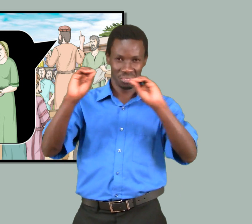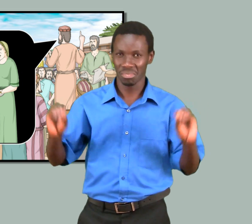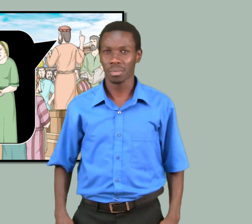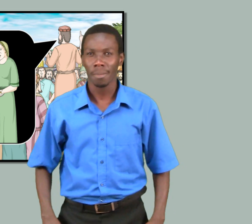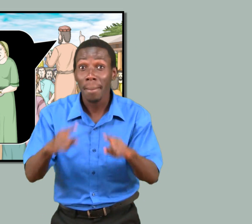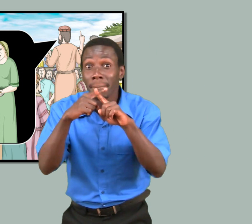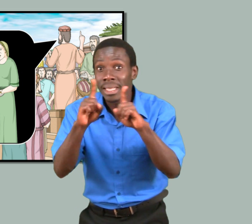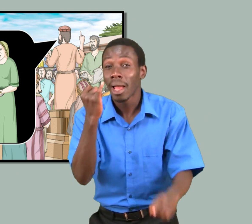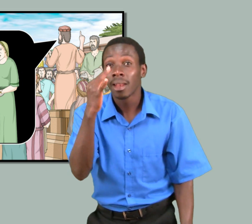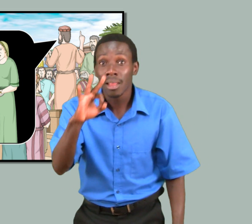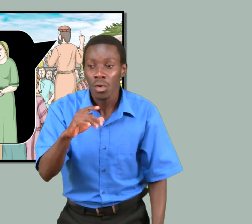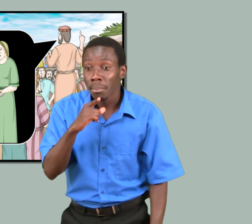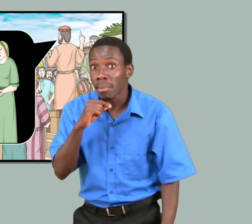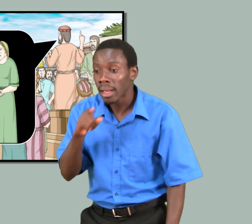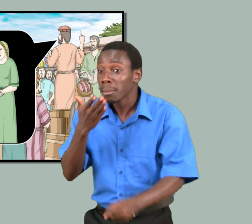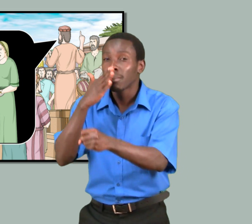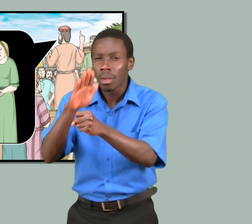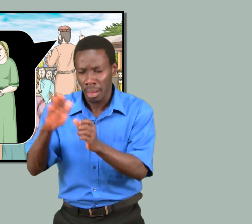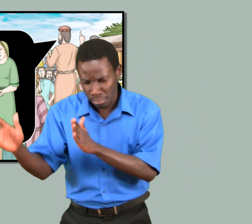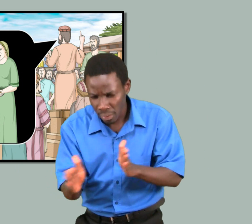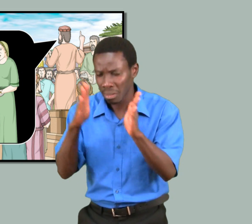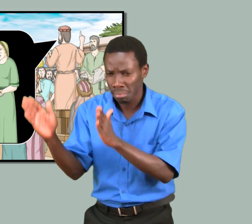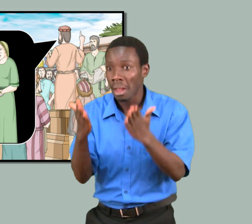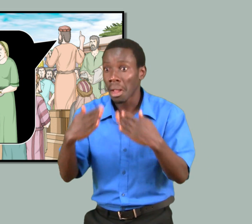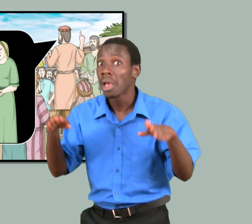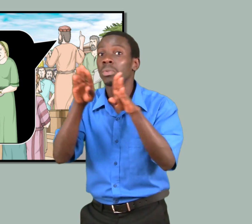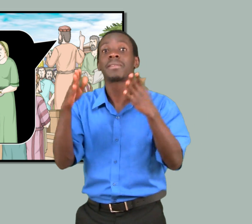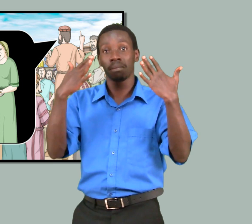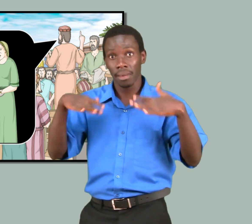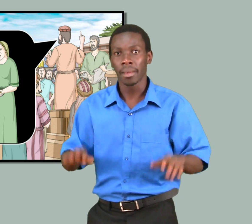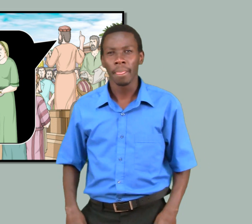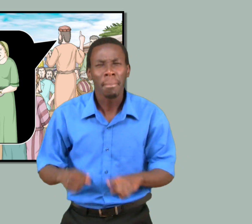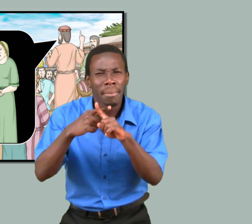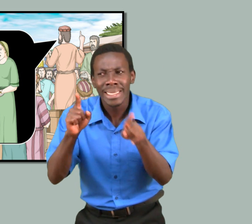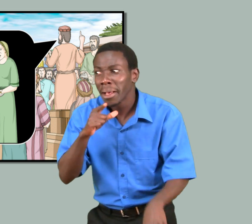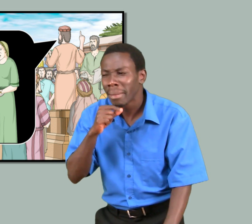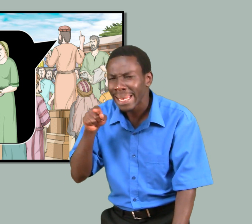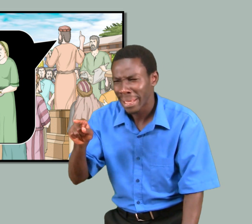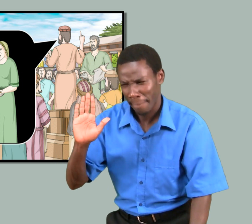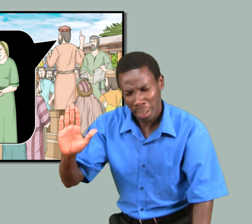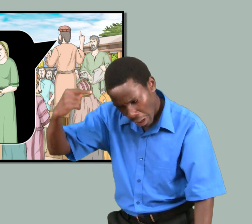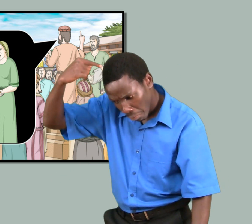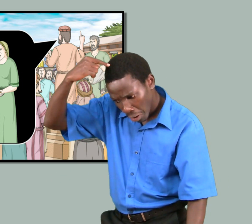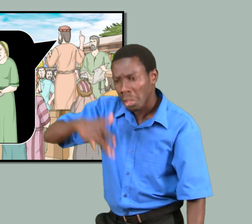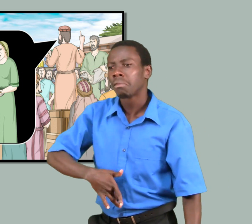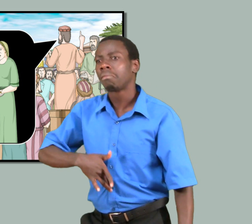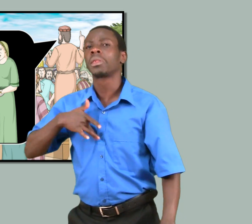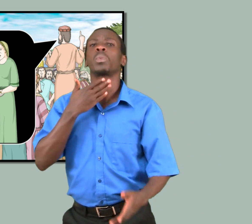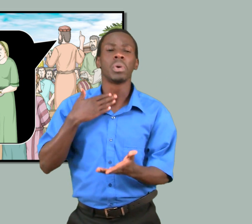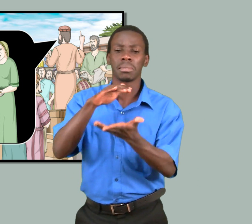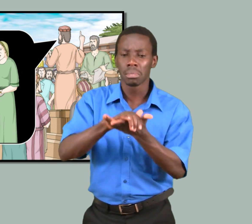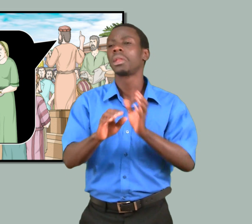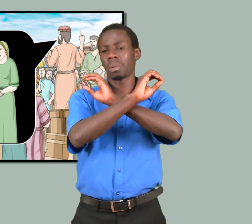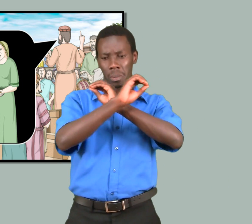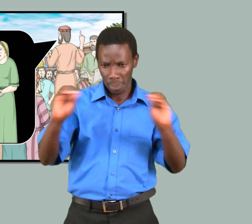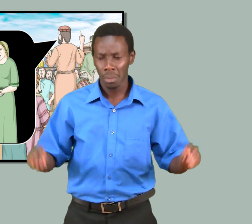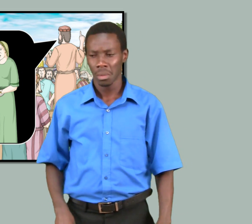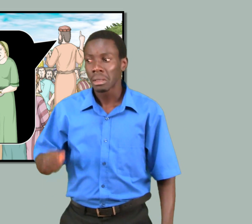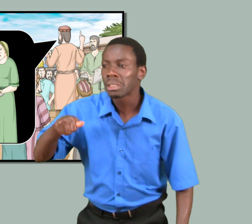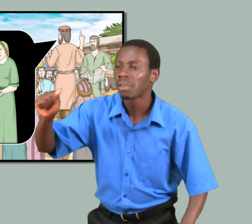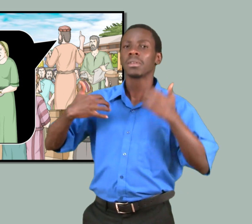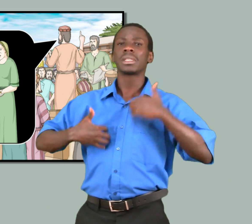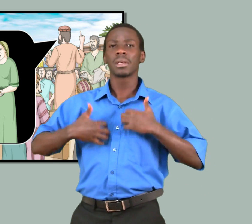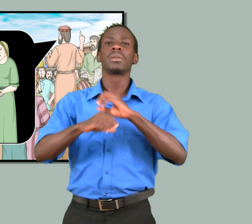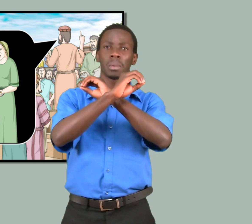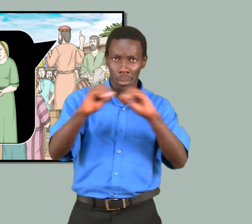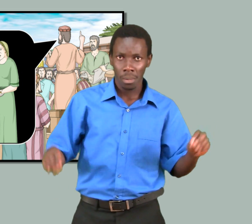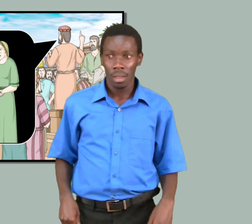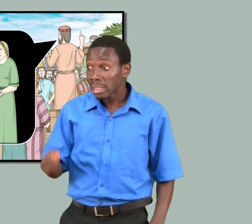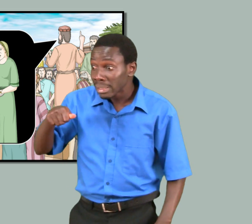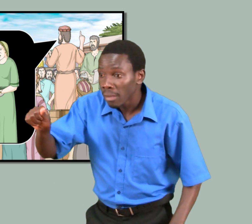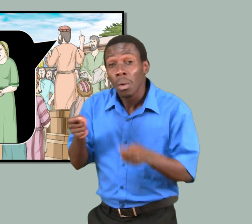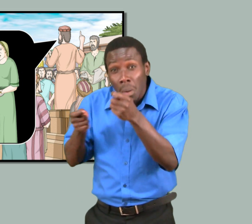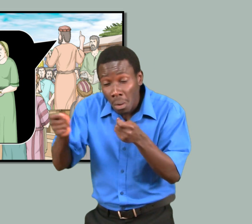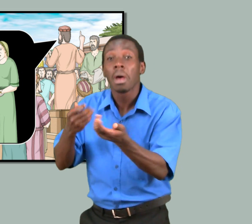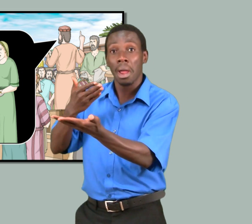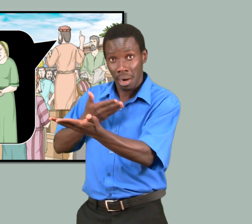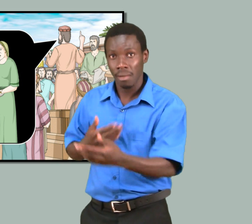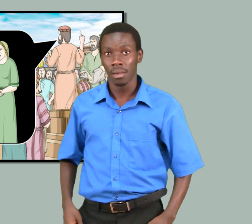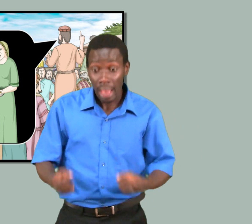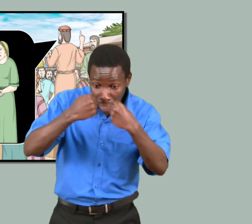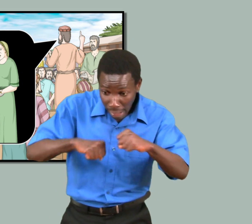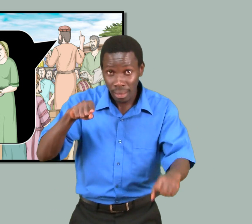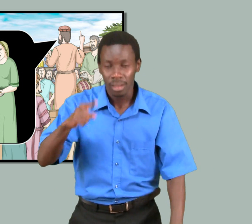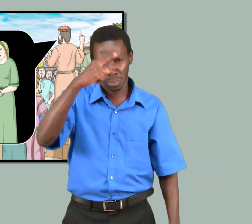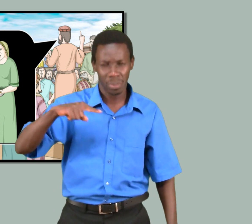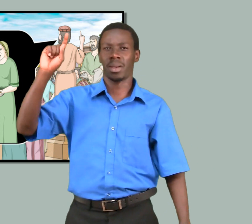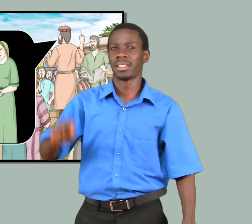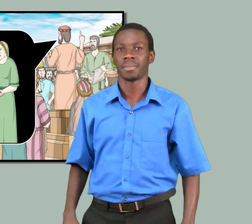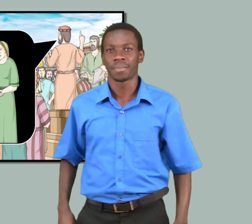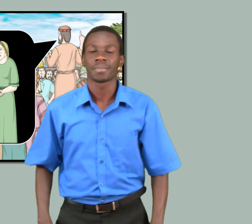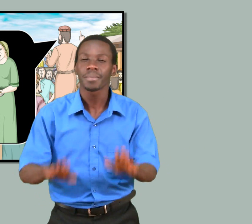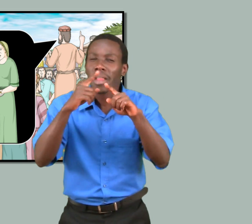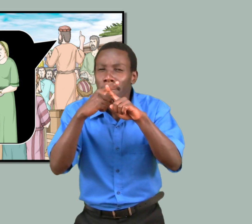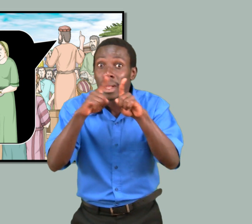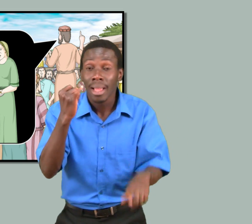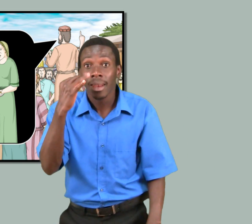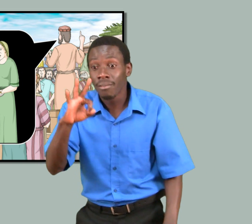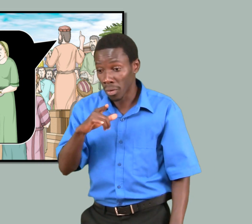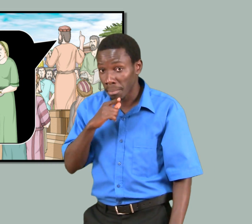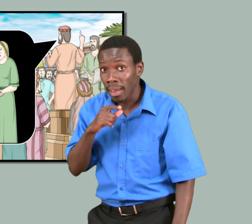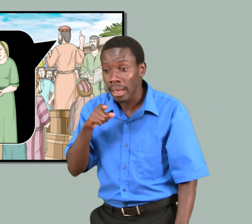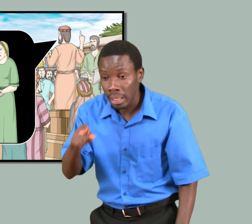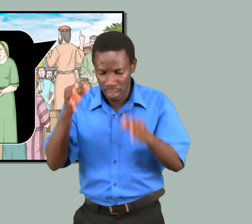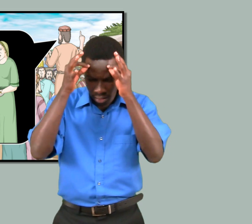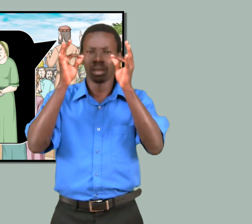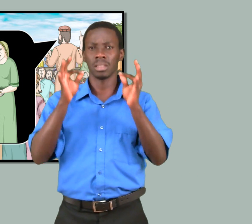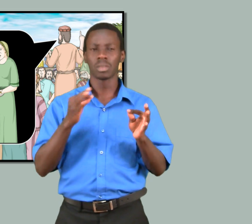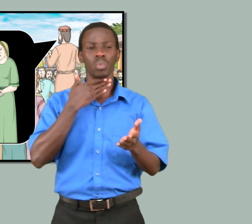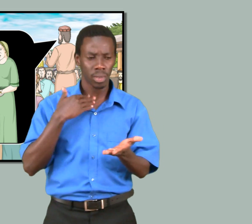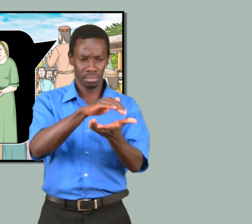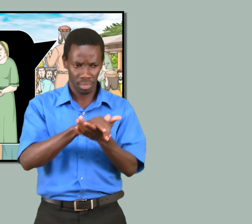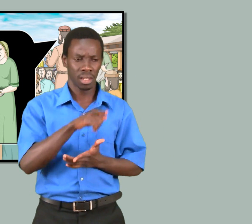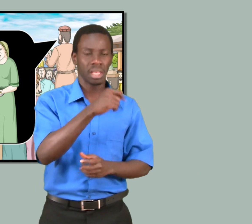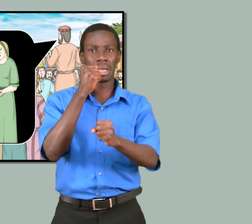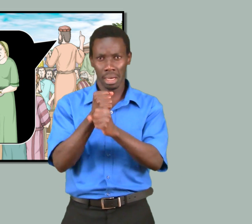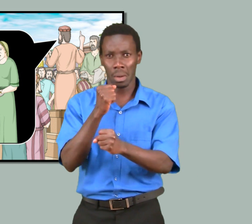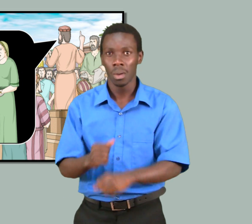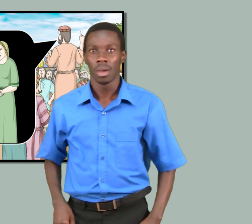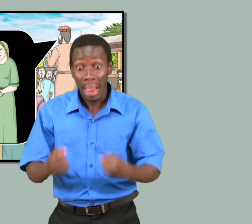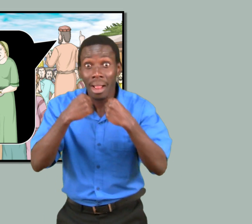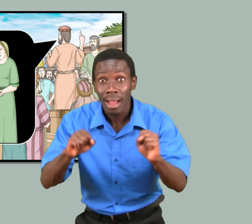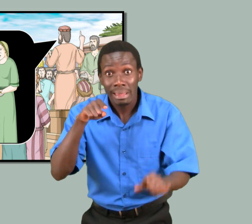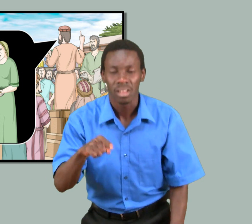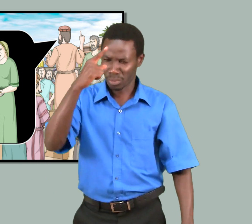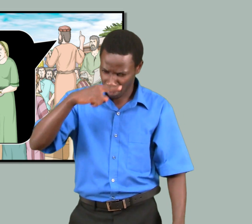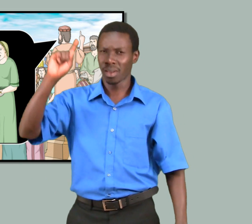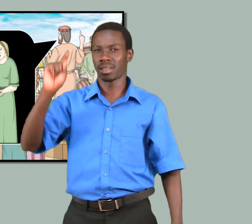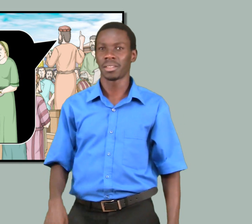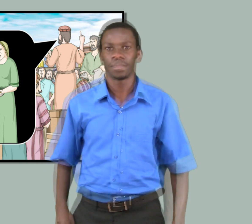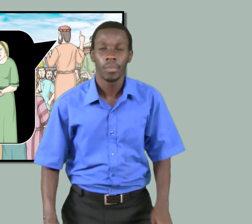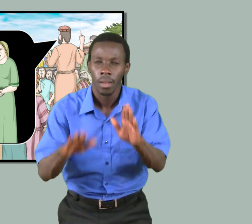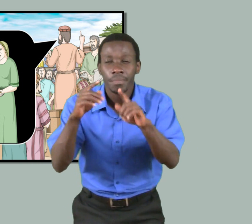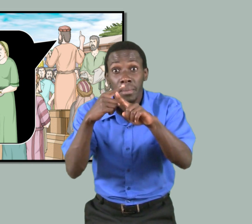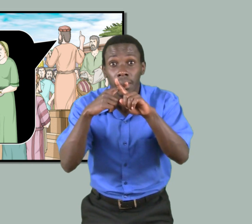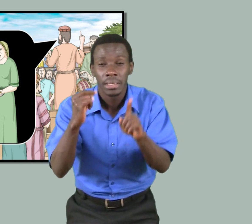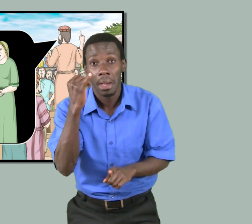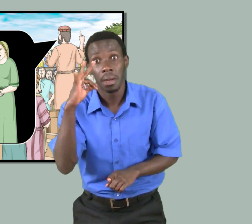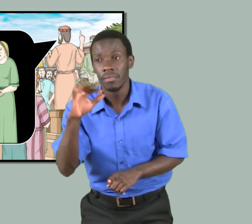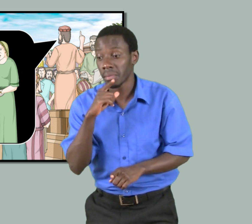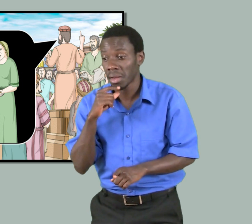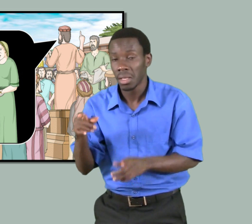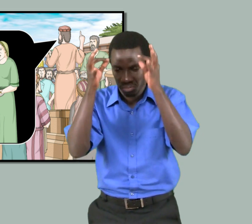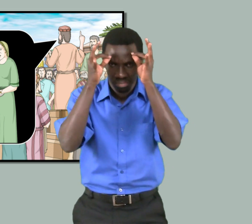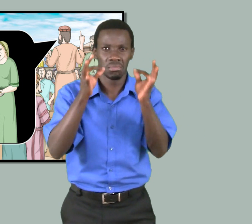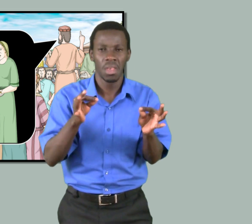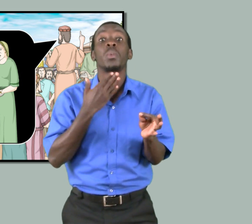But the man who is firmly established in his heart and under no constraint, with control over his will and resolve in his heart not to marry the virgin, he will do well.